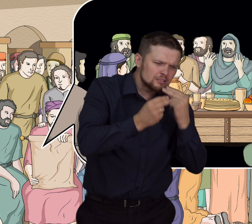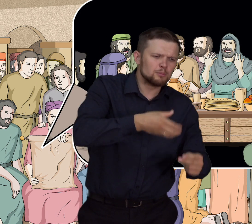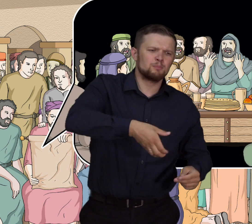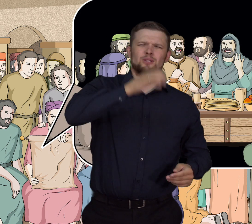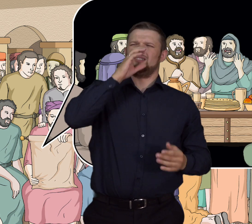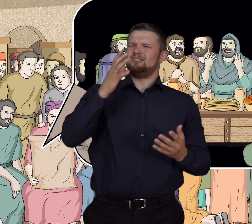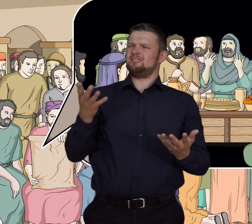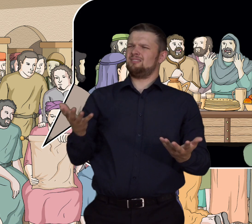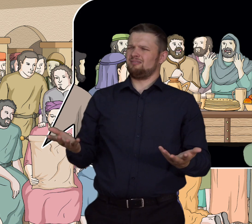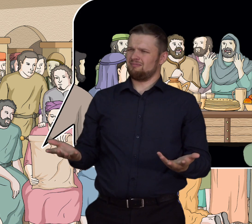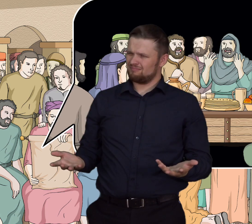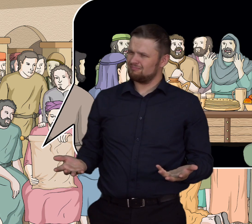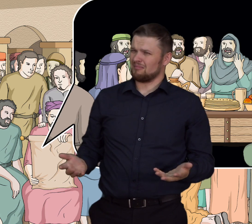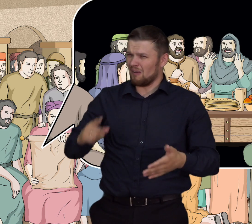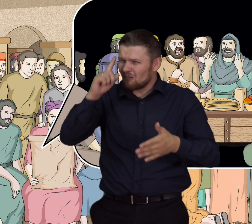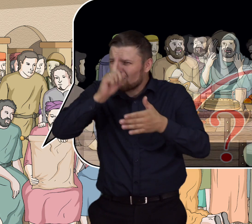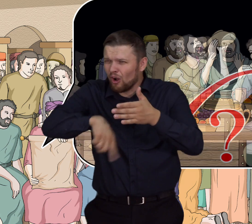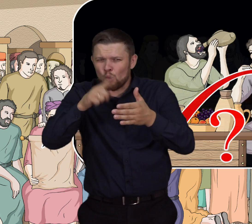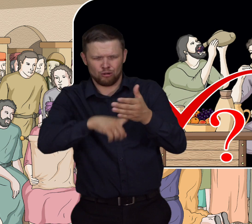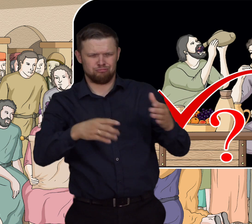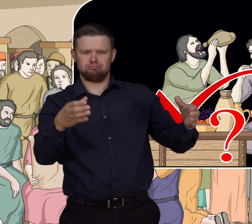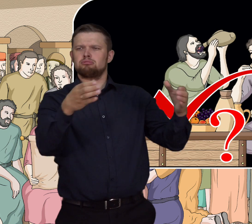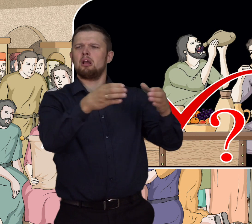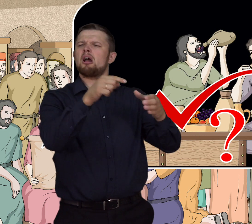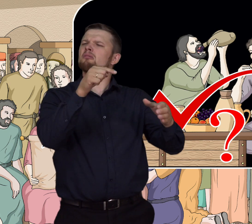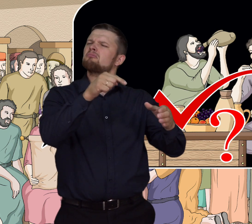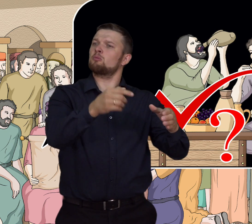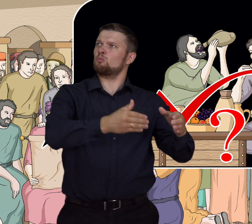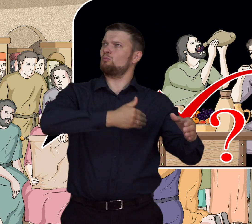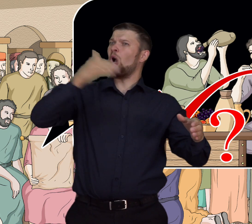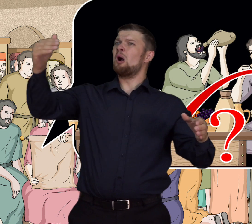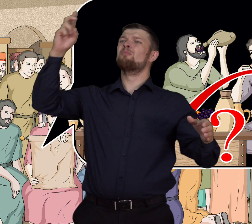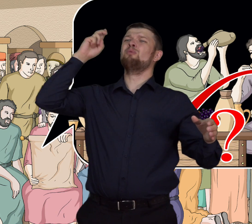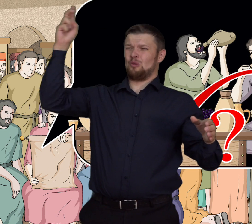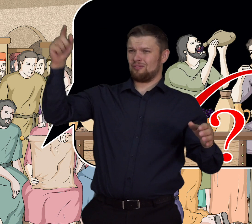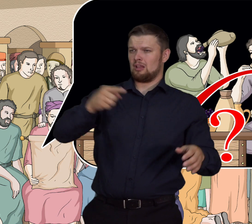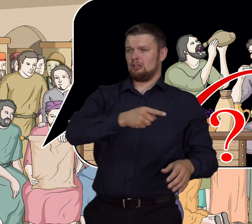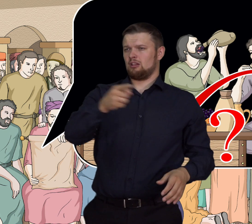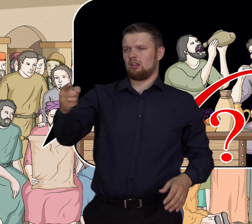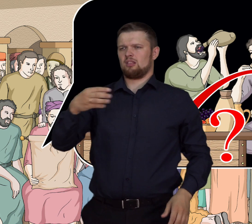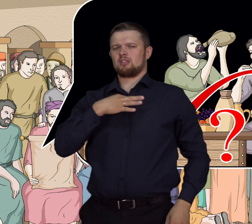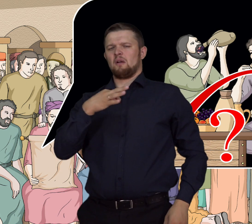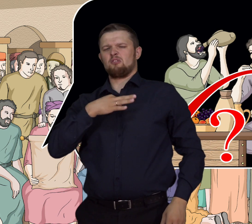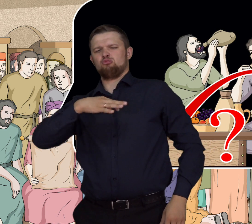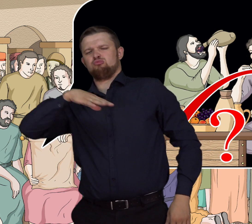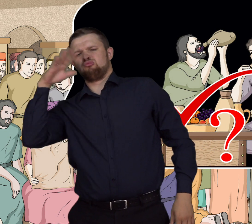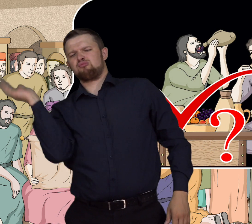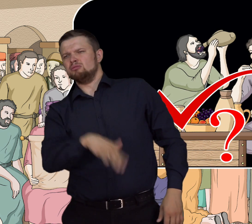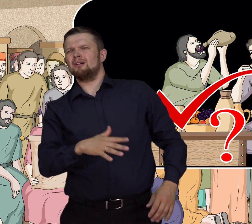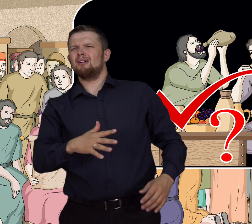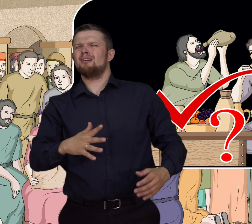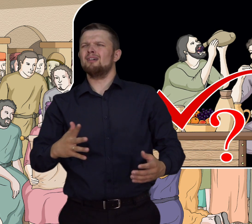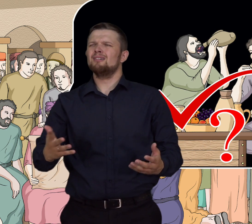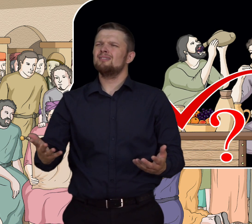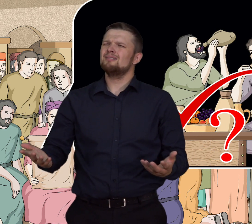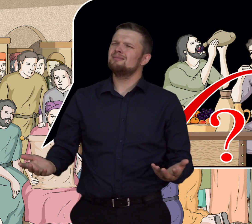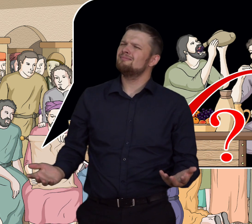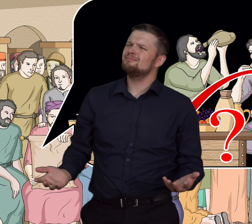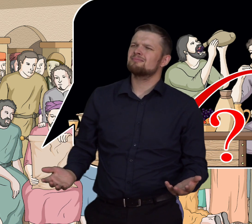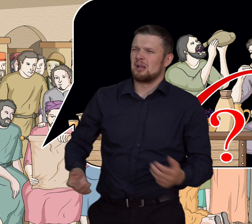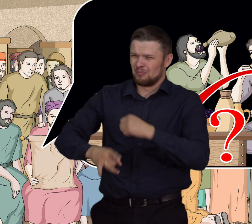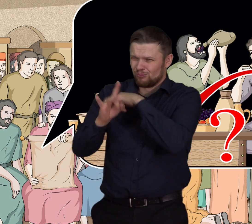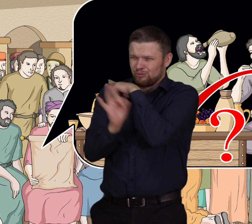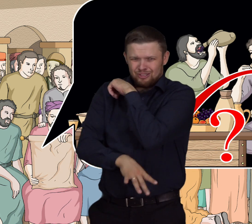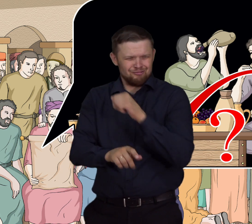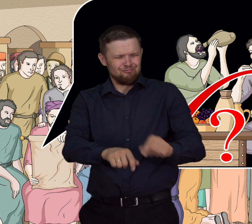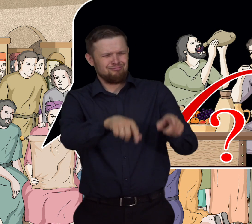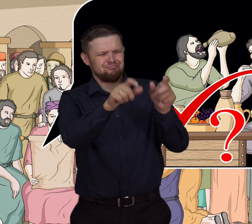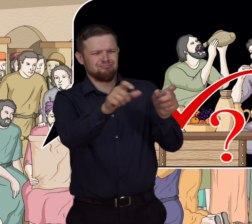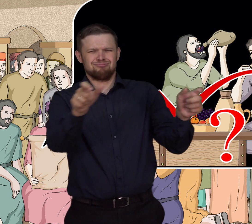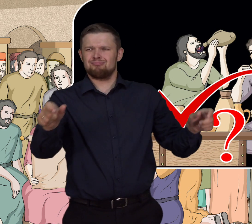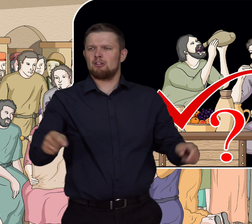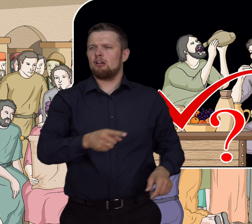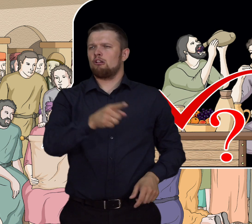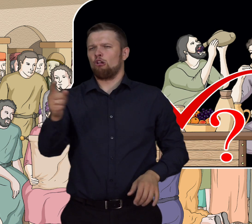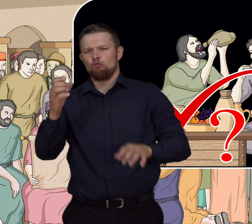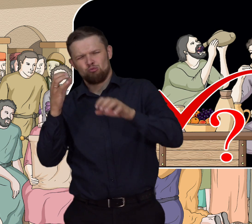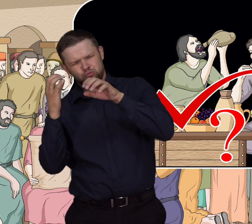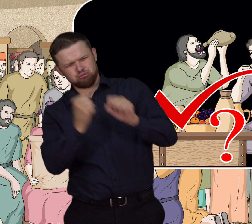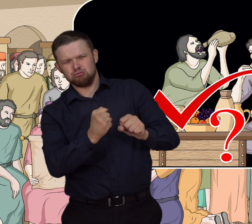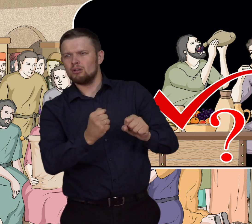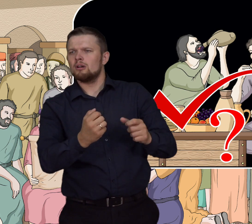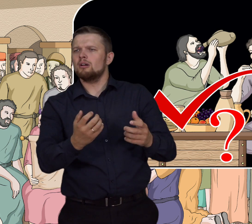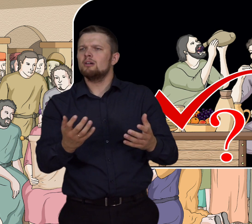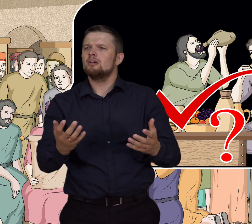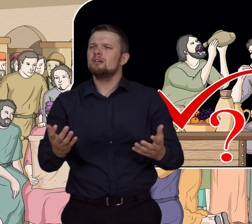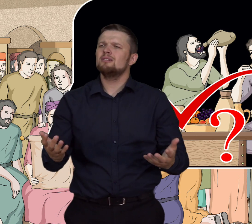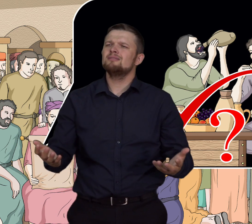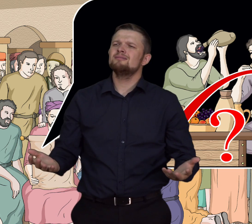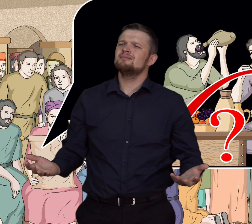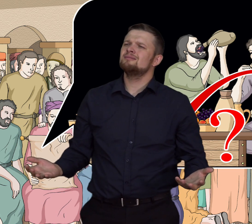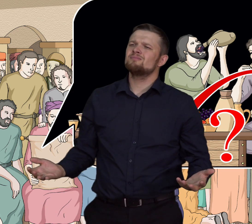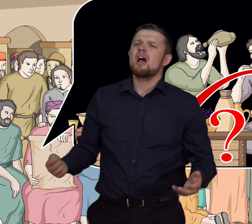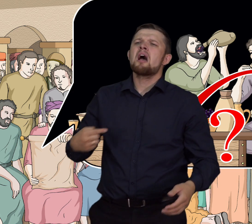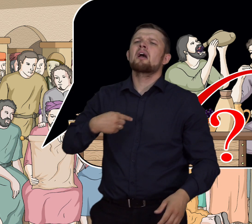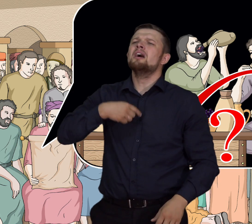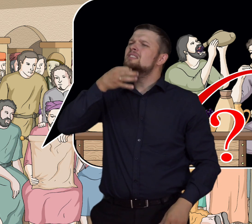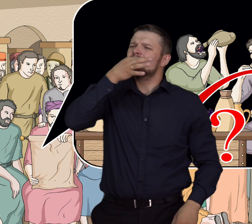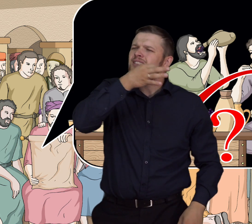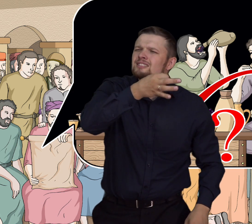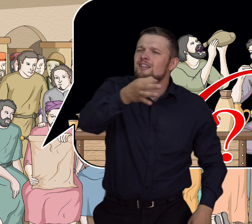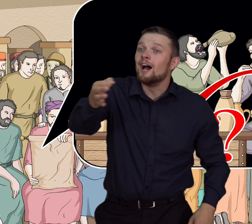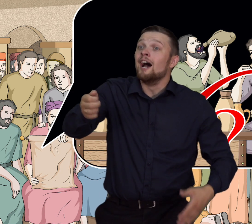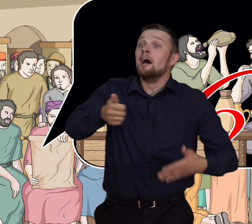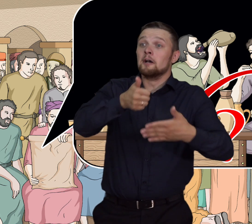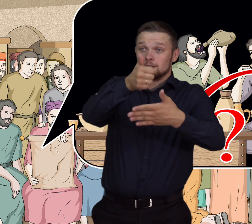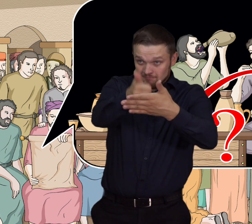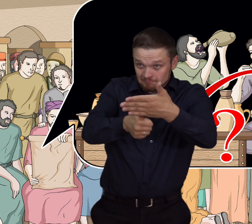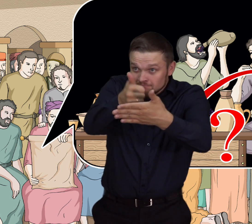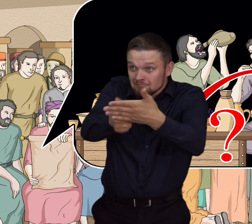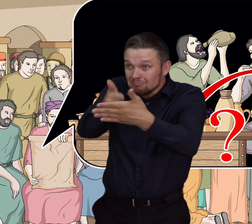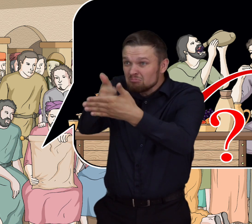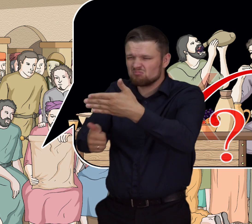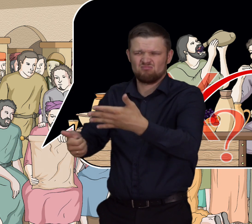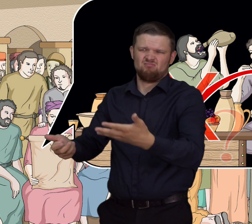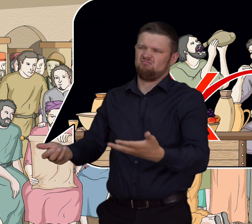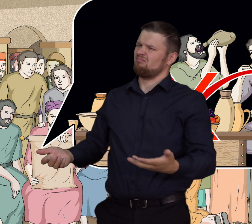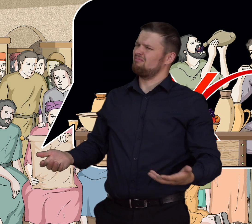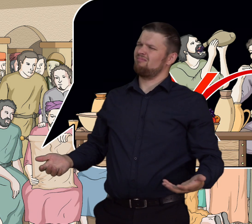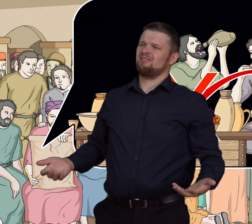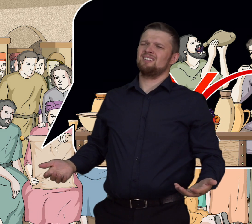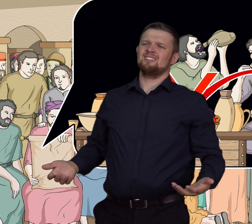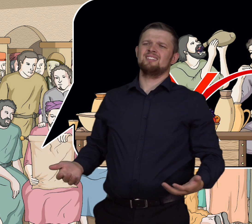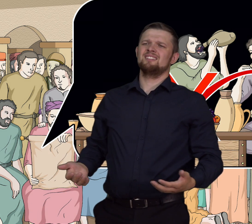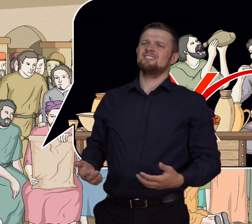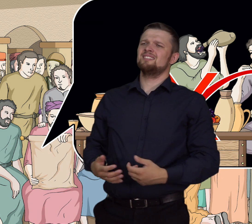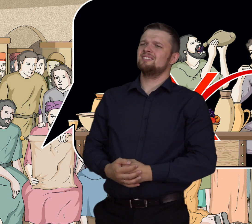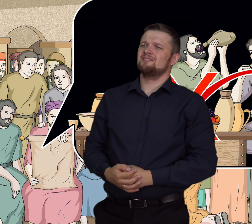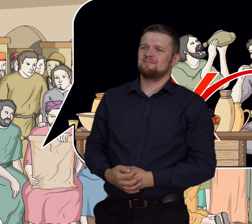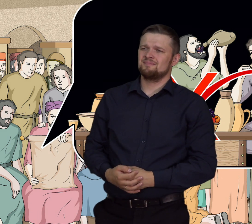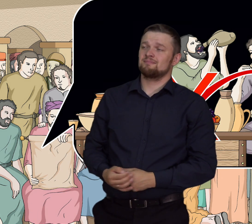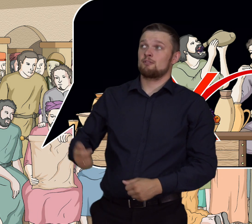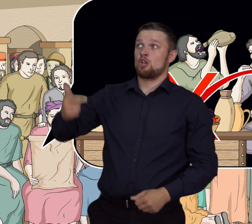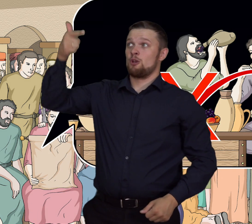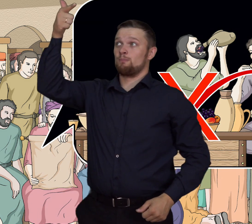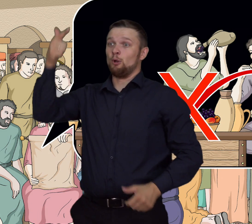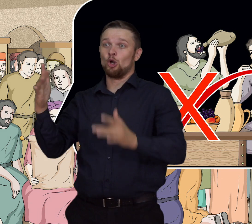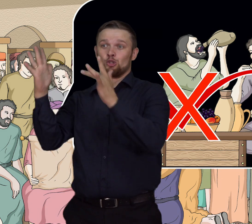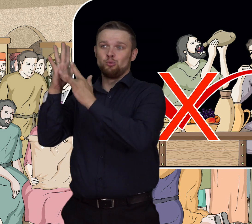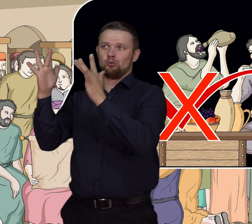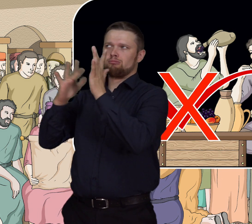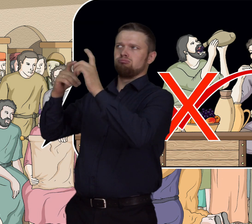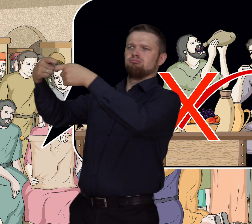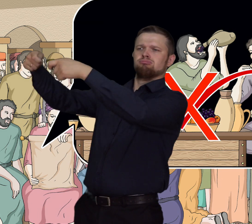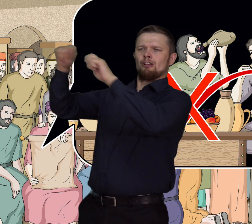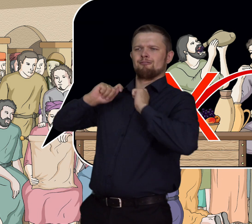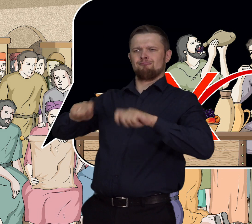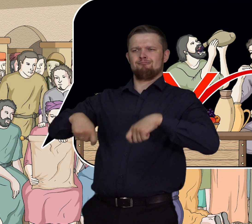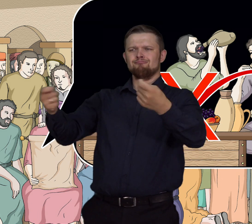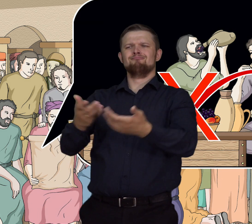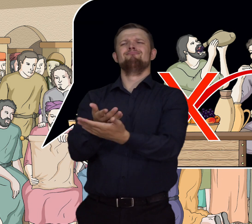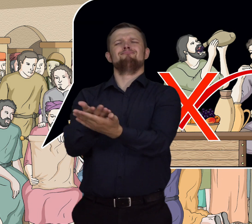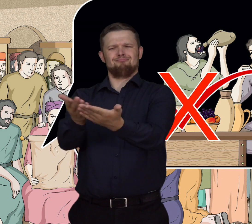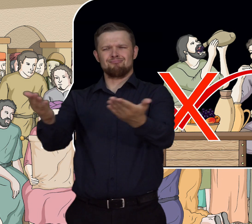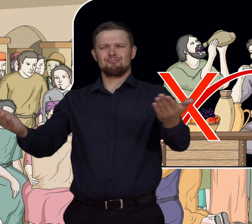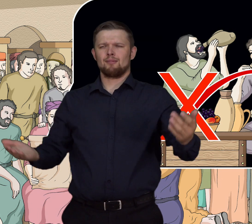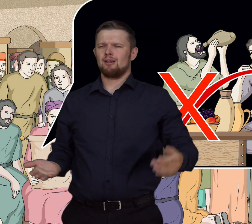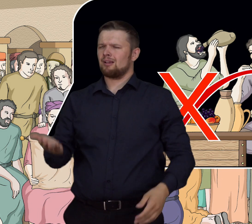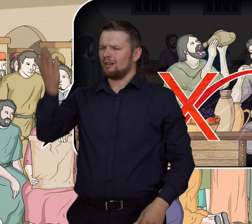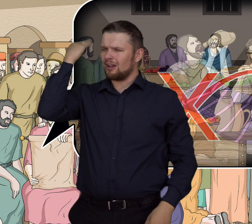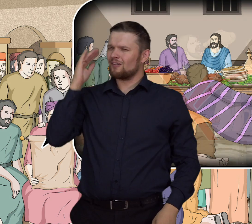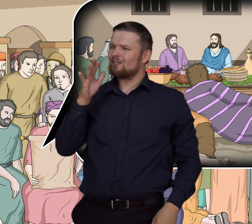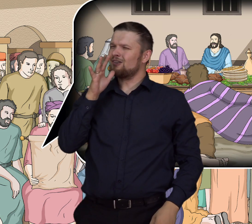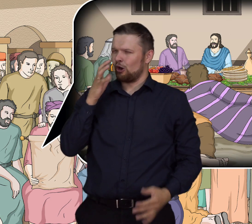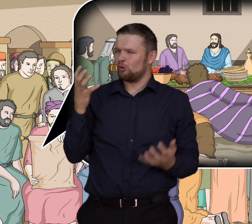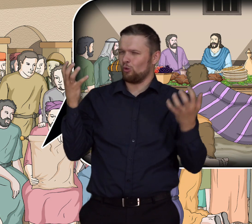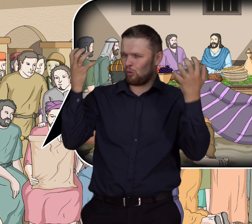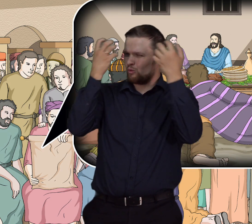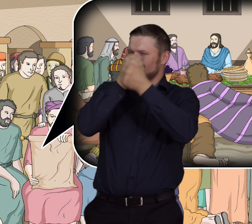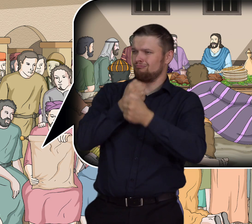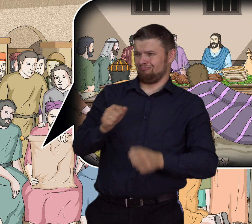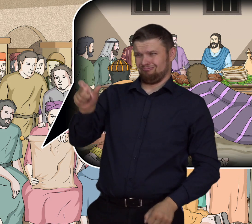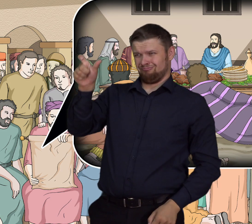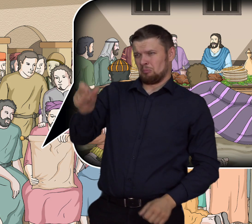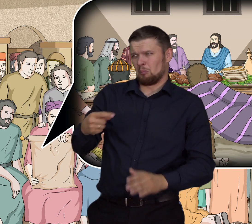Or do you despise the church of God and humiliate those who have nothing? What can I say to you? Shall I praise you for this?